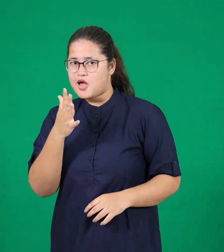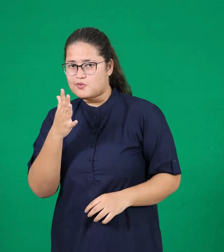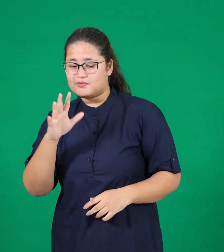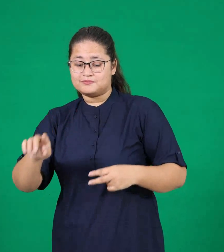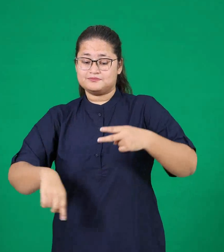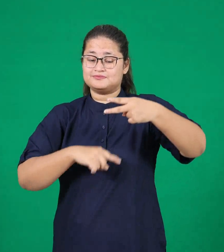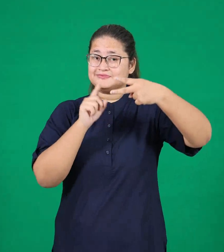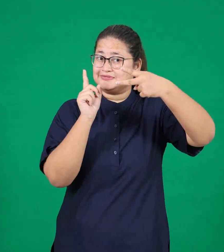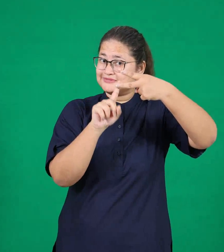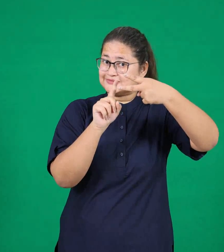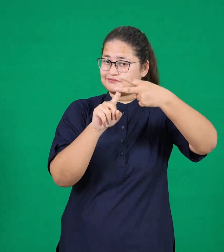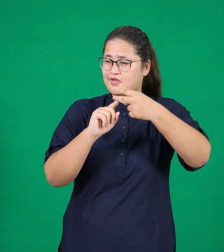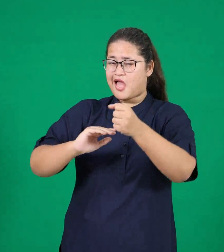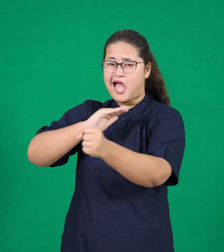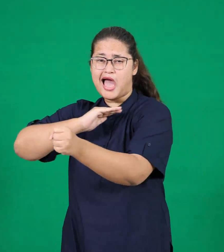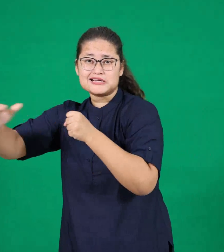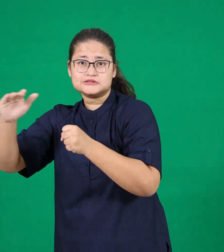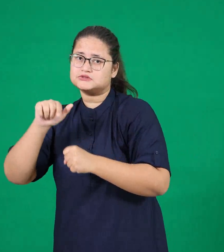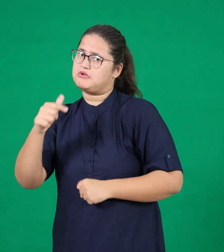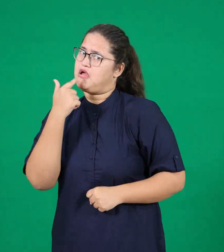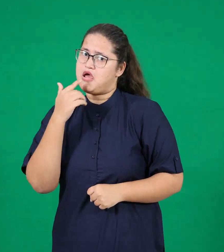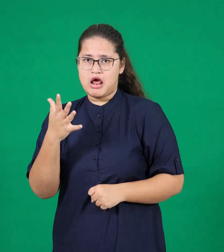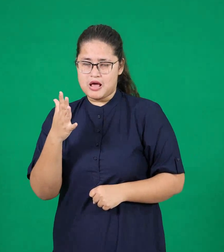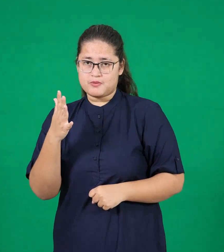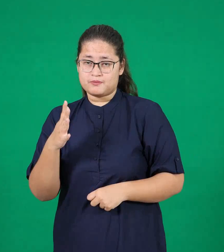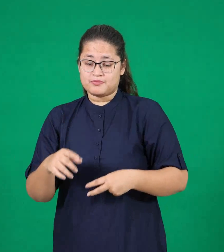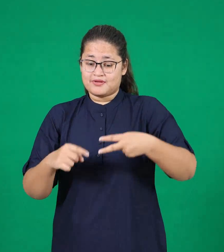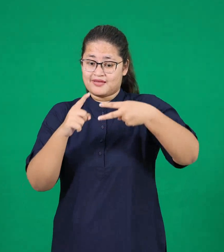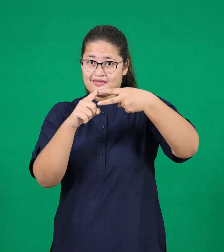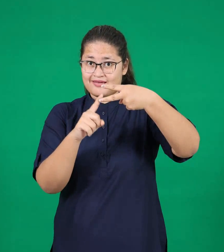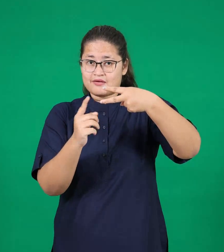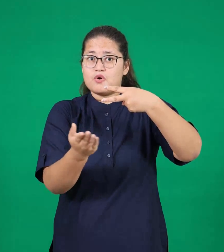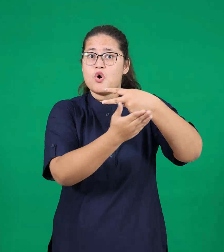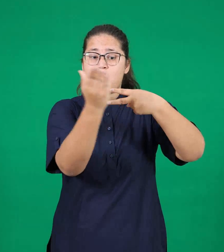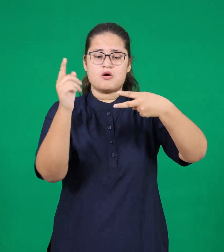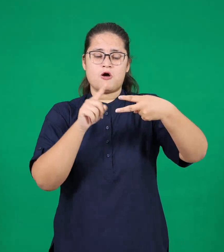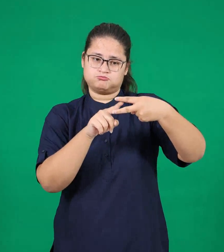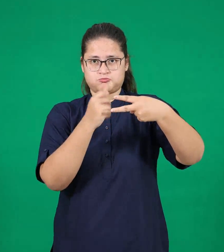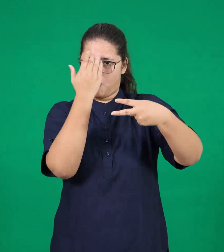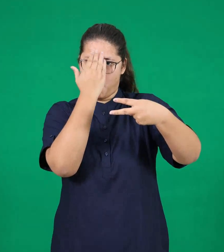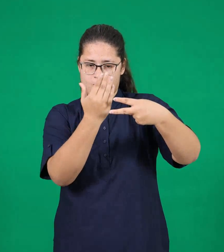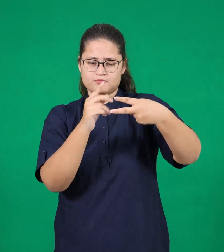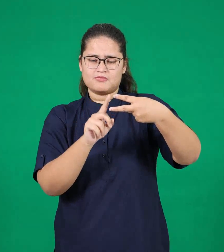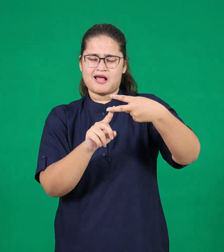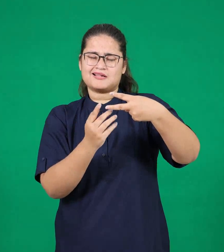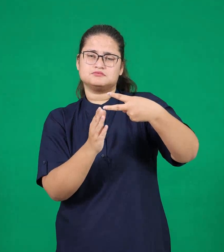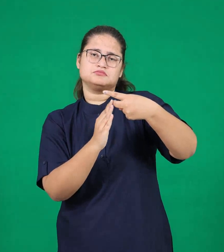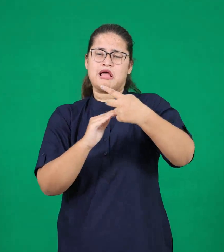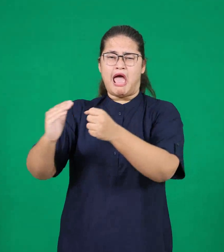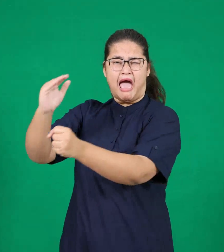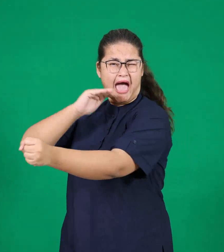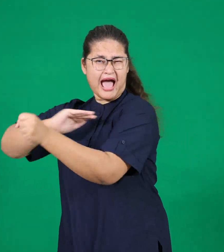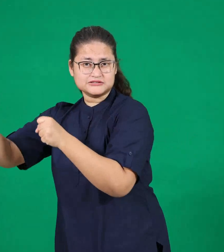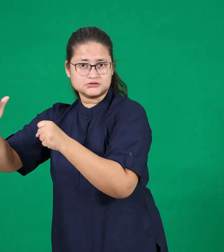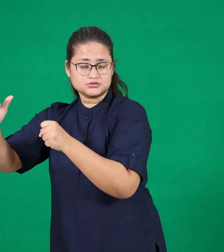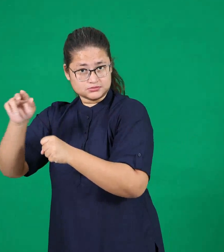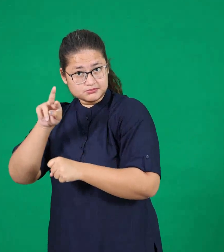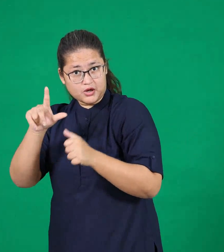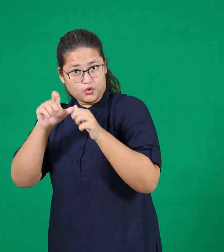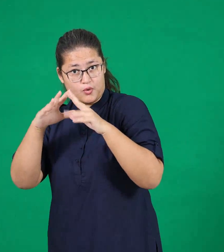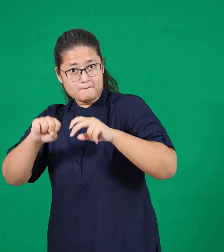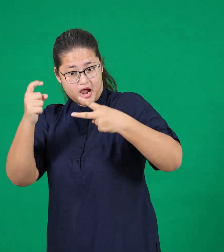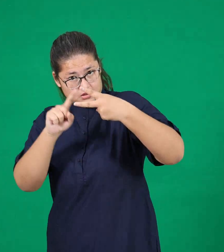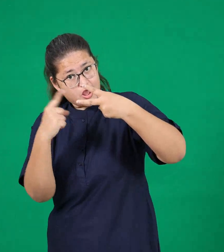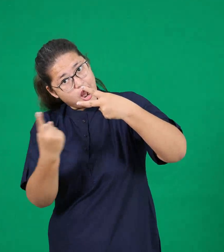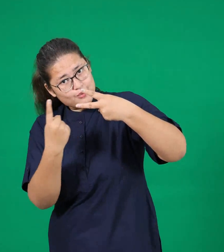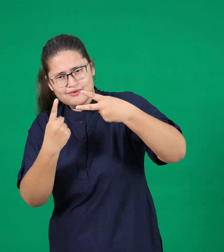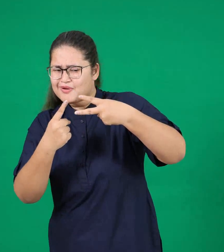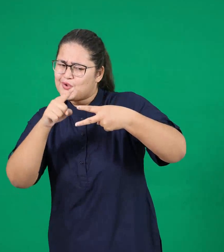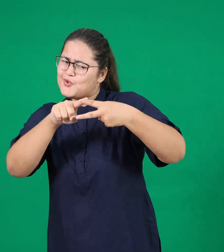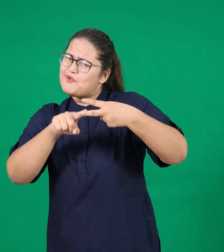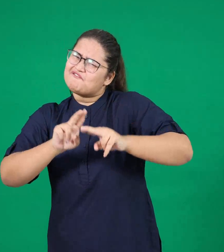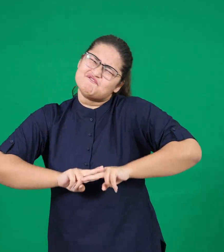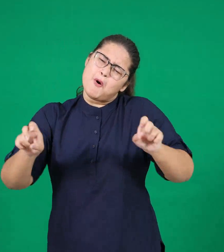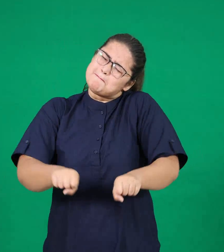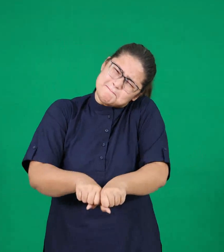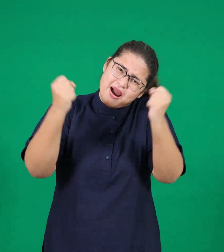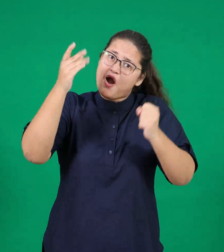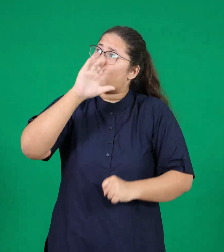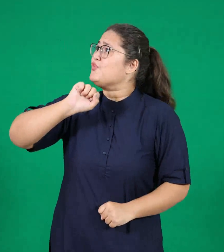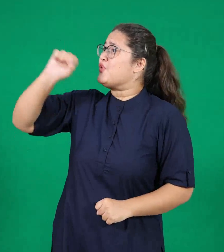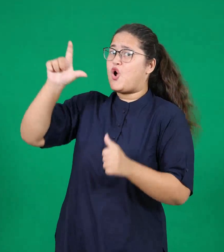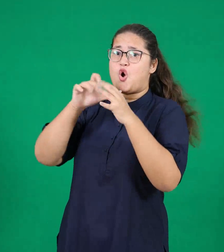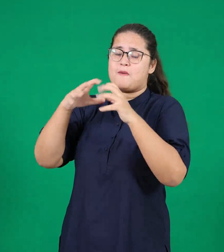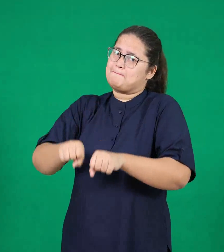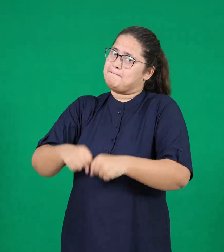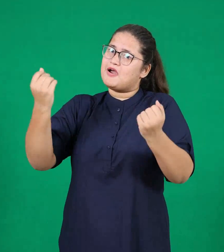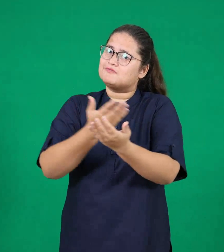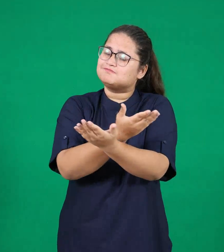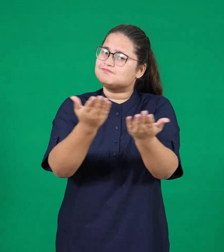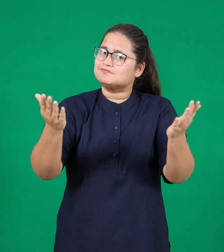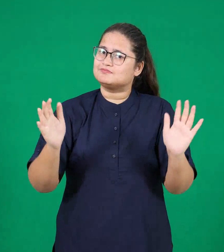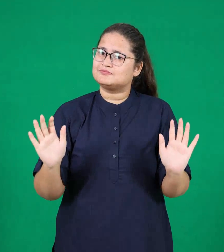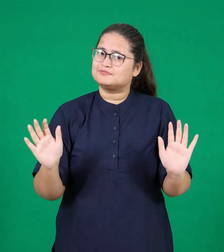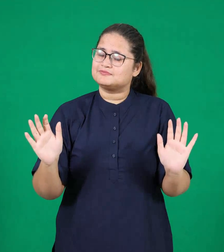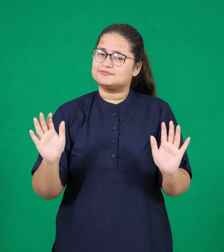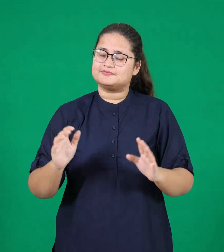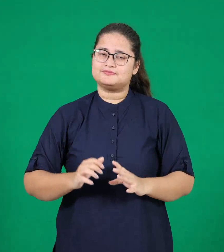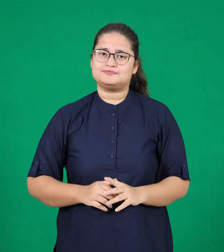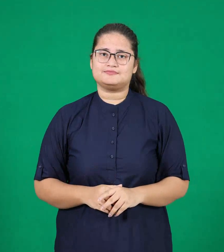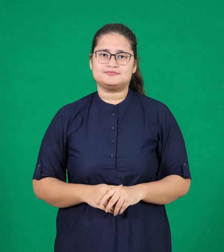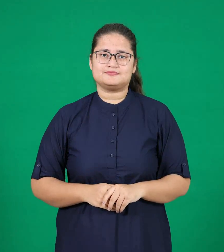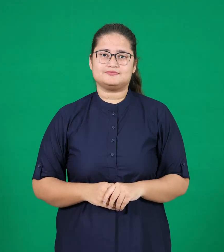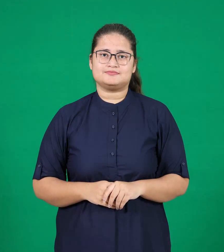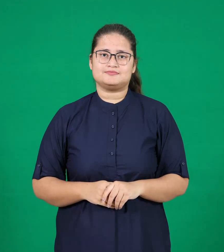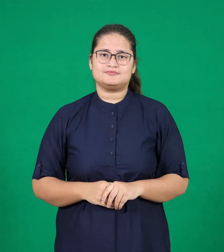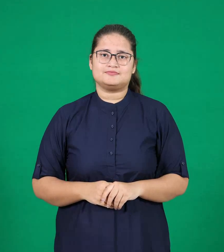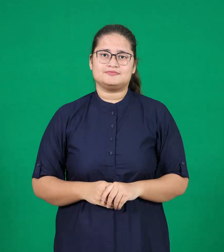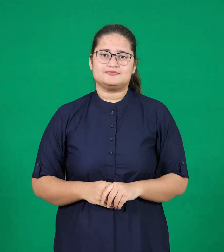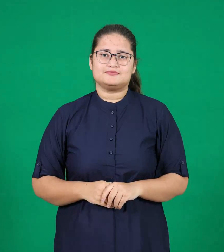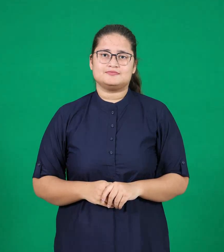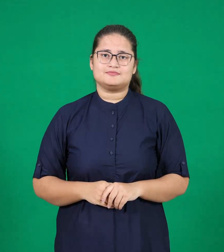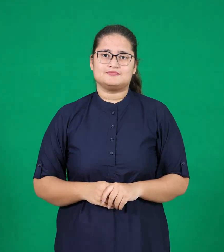If you do not commit adultery, but do commit murder, you have become a lawbreaker.